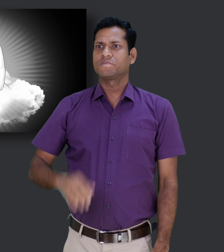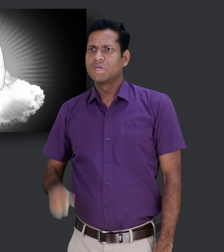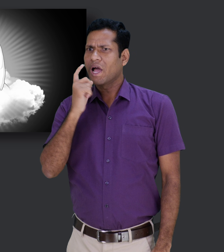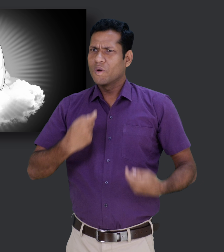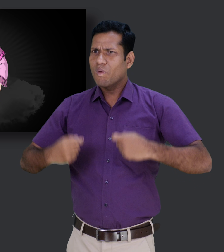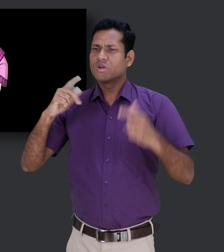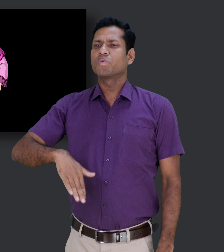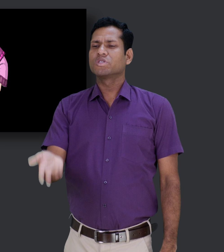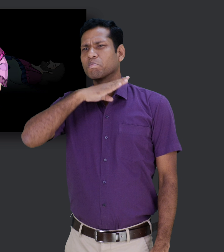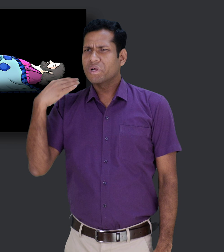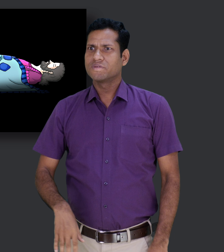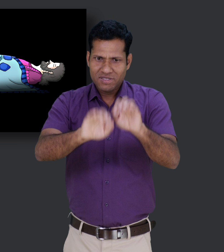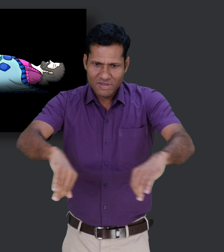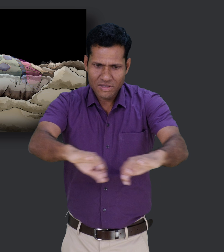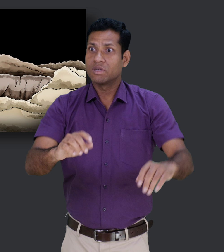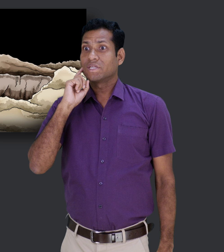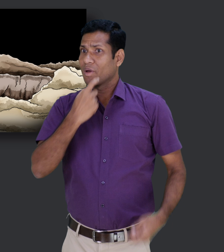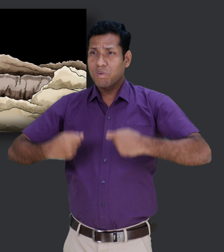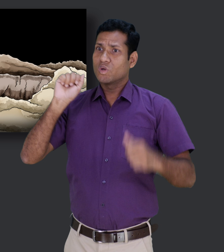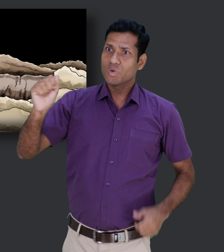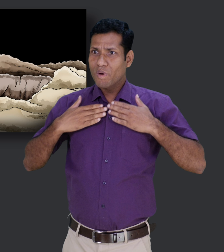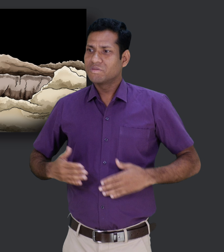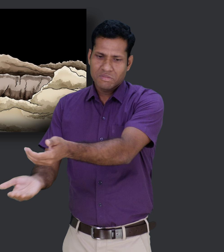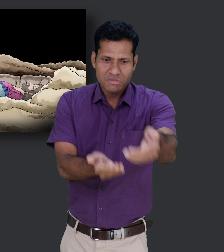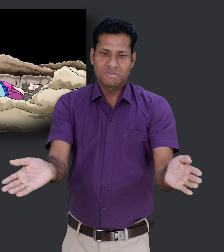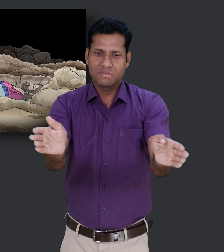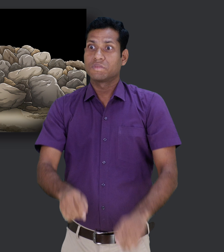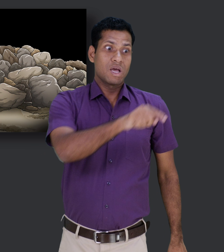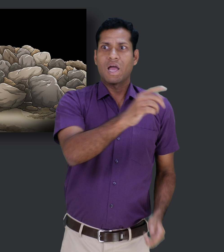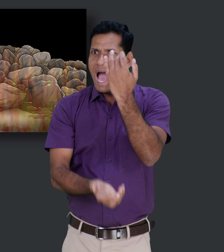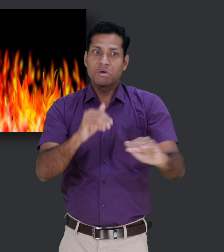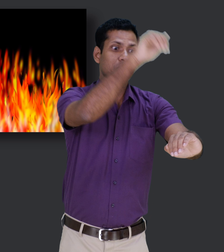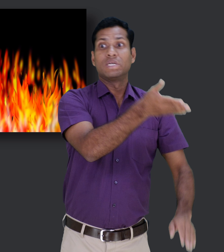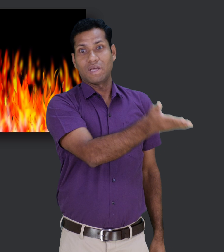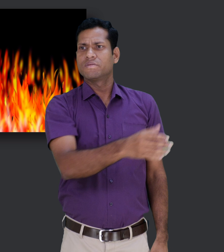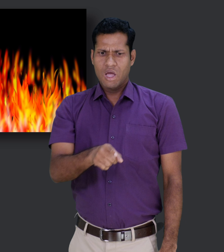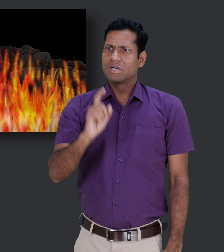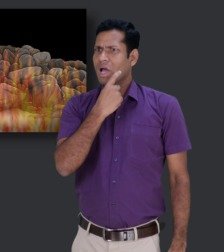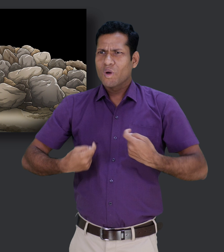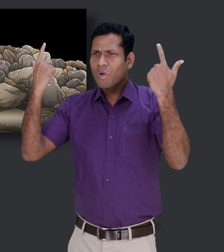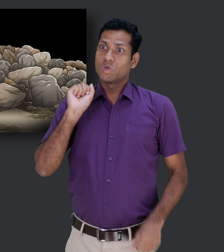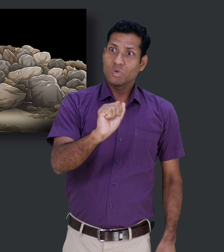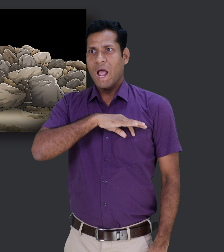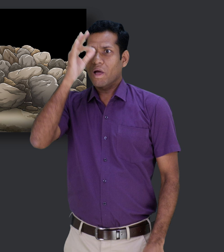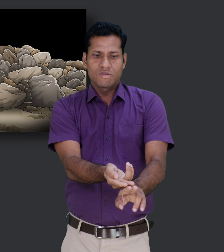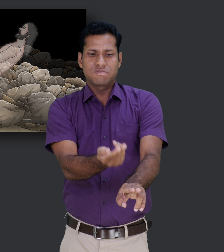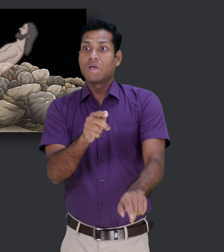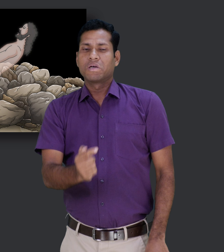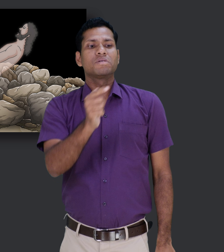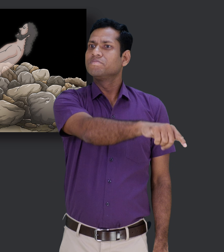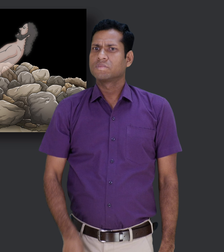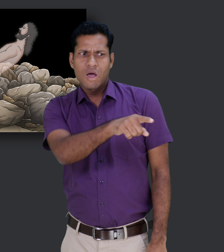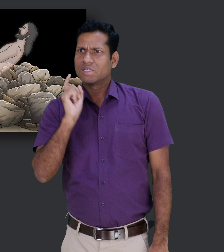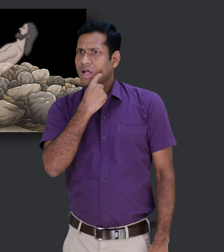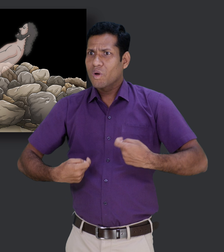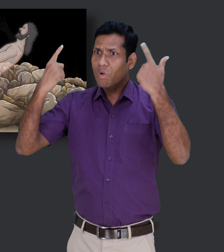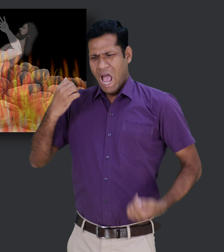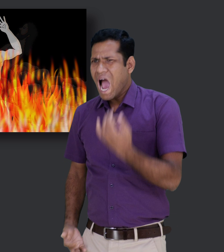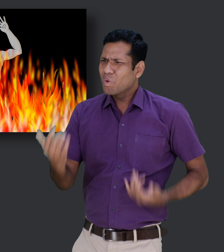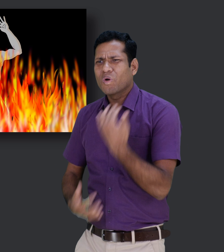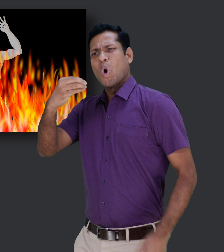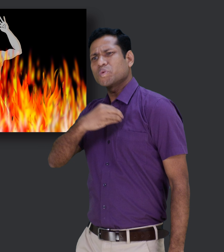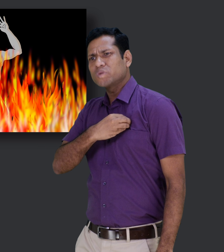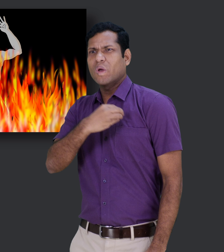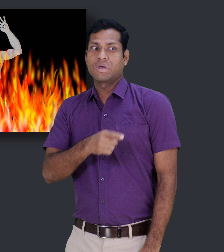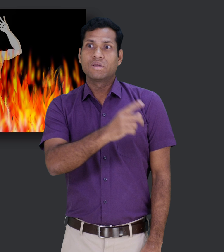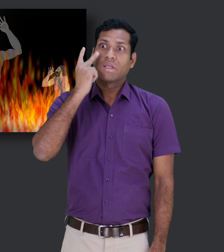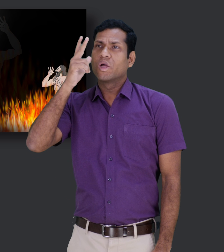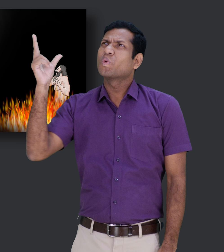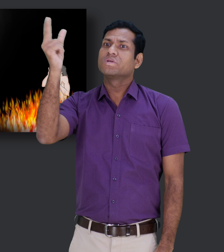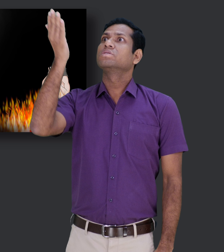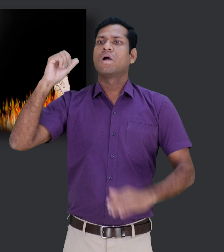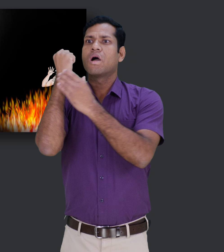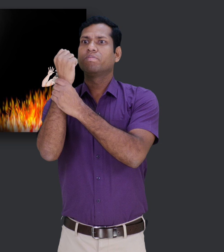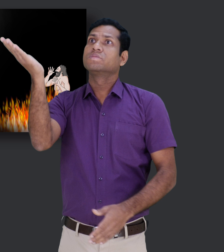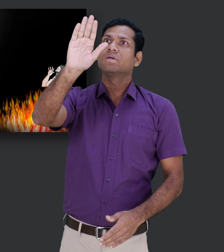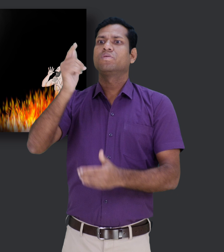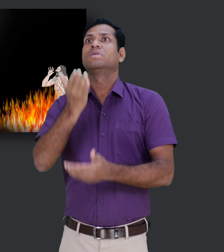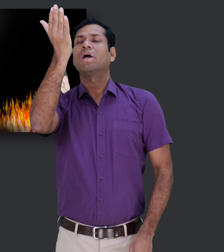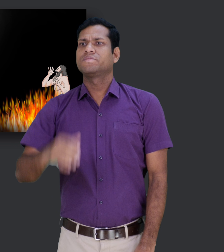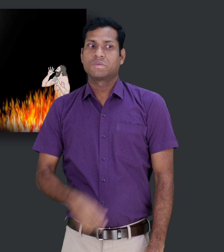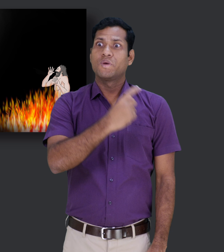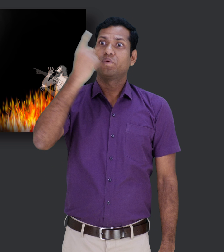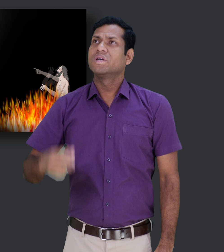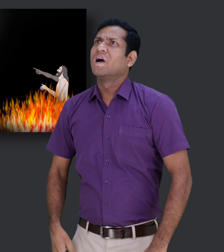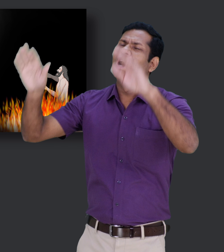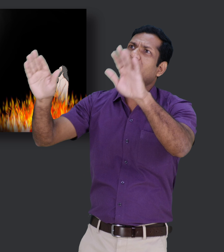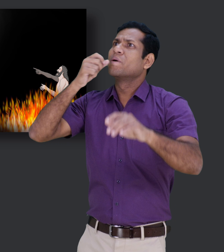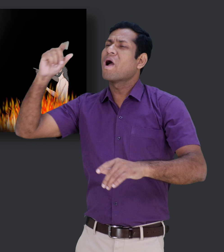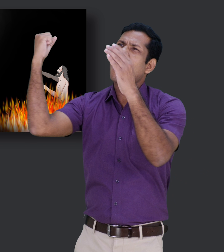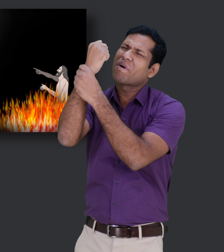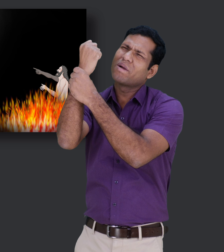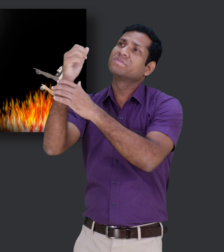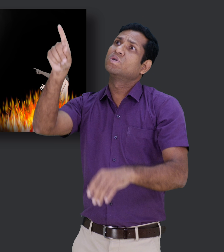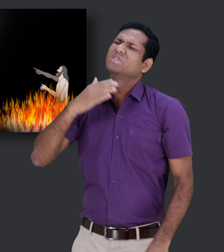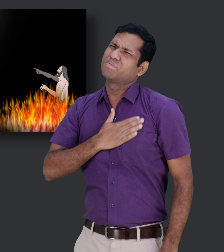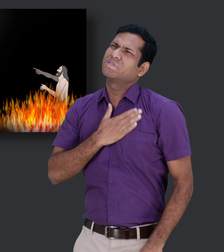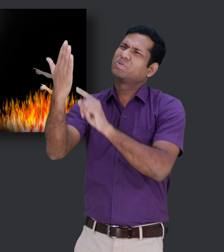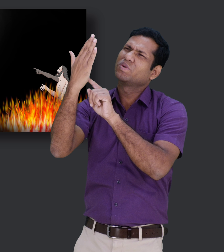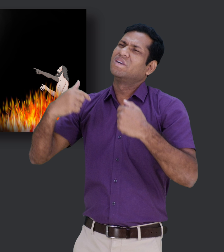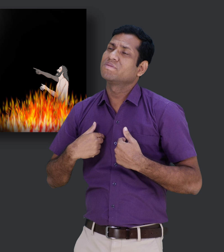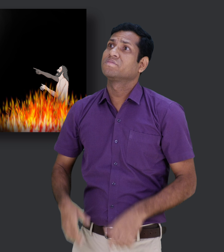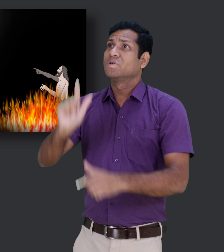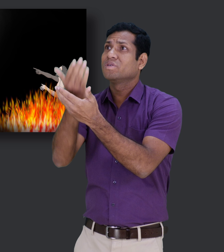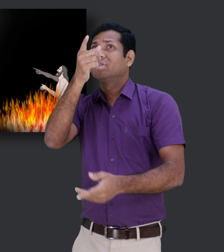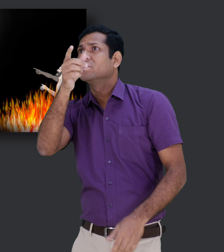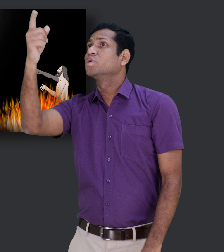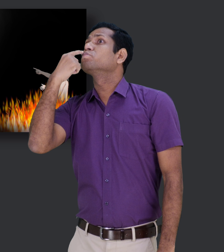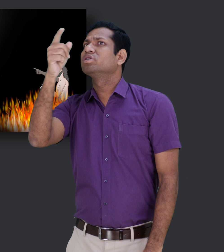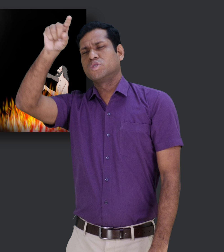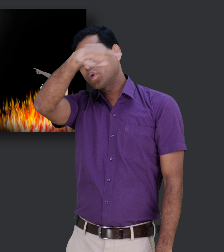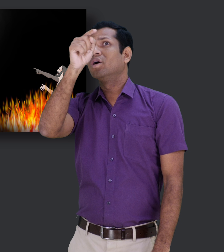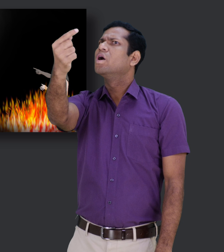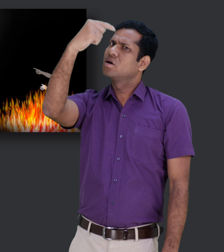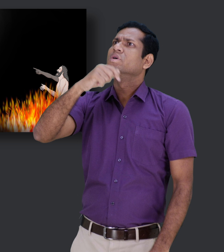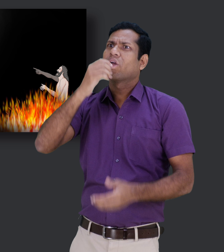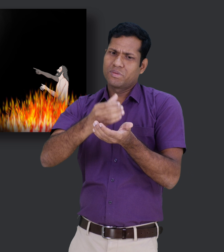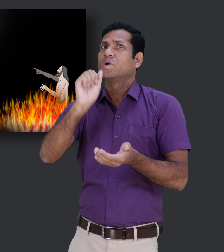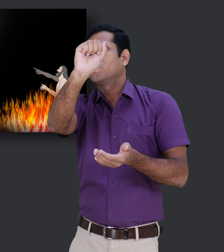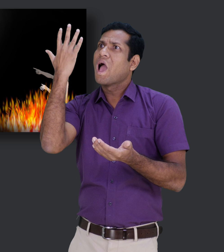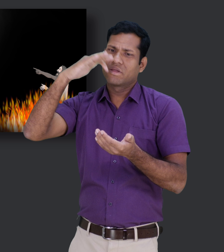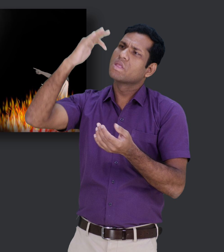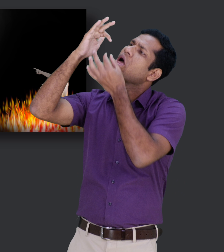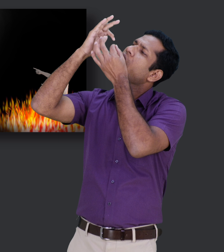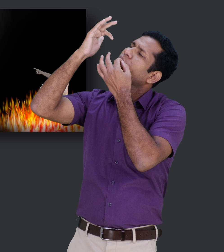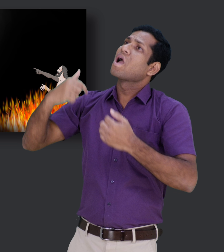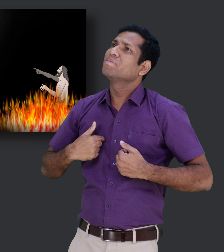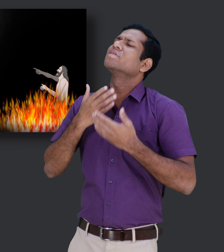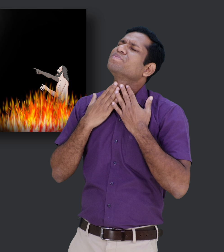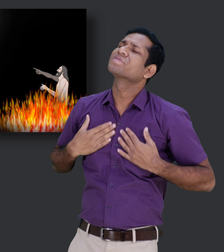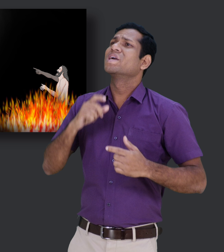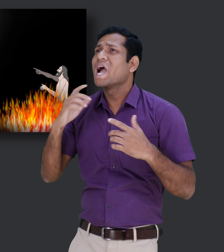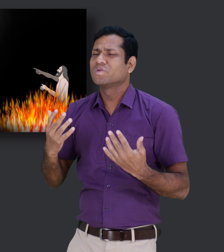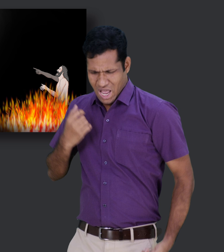And the rich man also died and was buried. In Hades, where he was in torment, he looked up and saw Abraham from afar, with Lazarus by his side. So he cried out, ‘Father Abraham, have mercy on me and send Lazarus to dip the tip of his finger in water and cool my tongue.